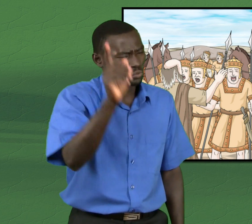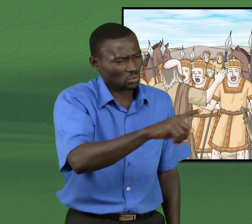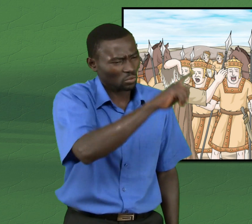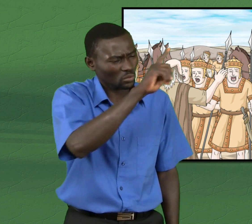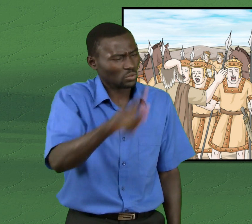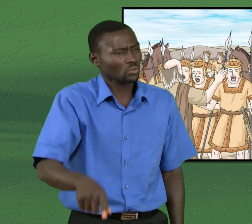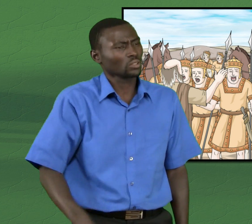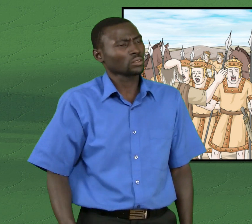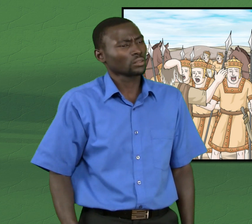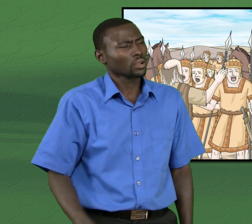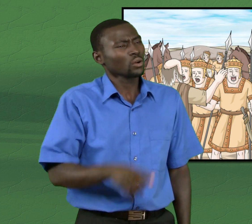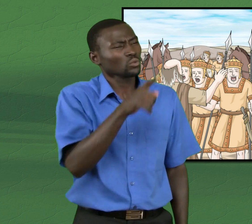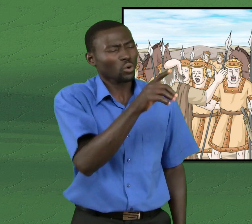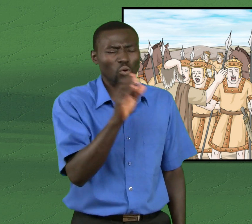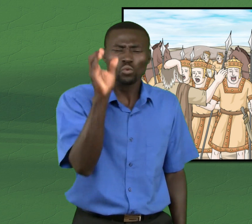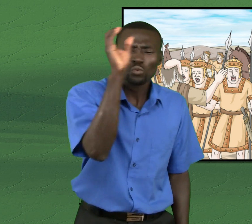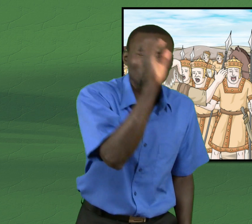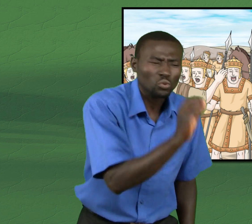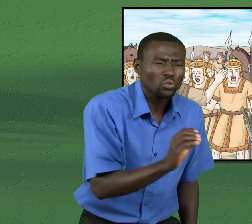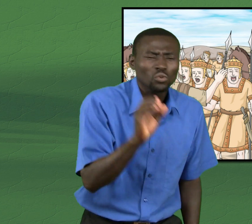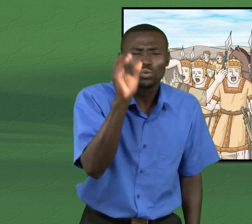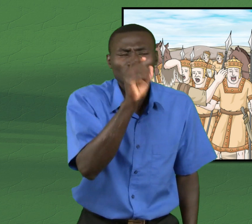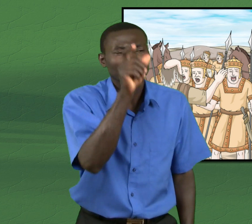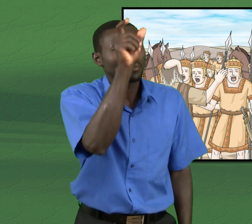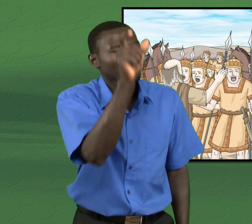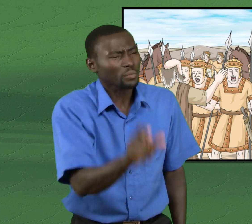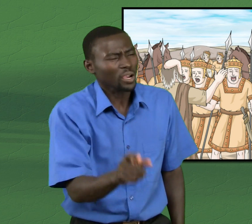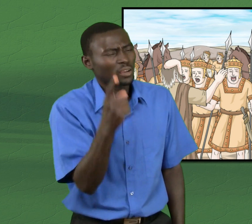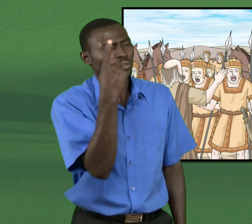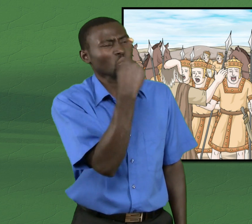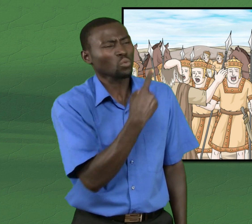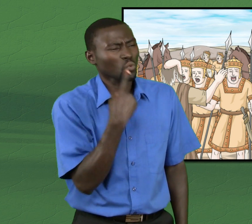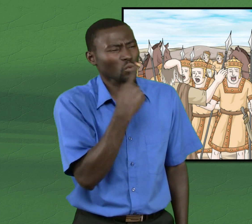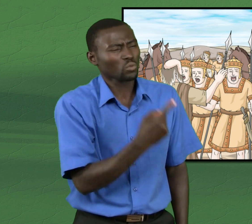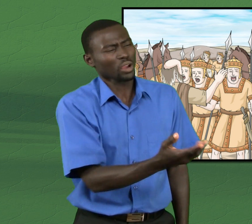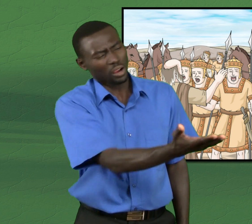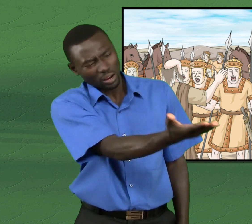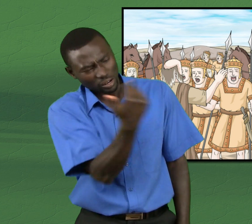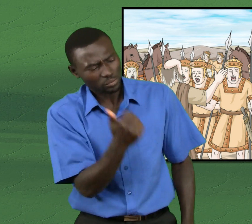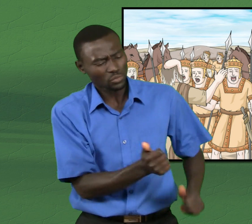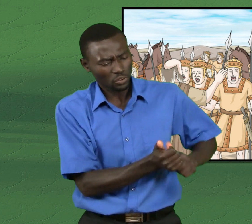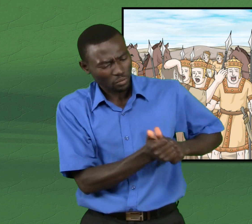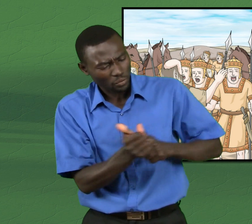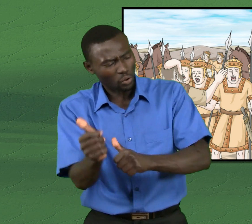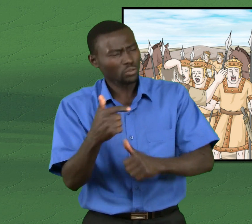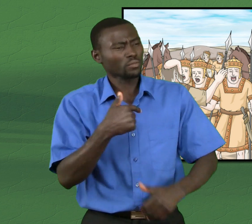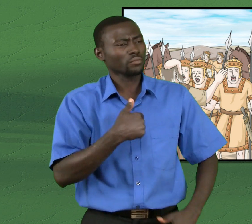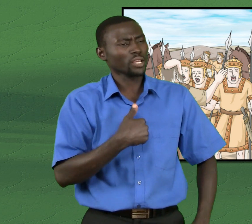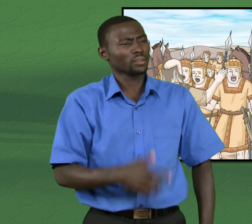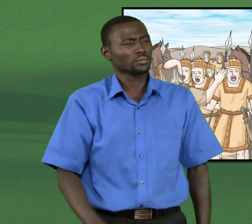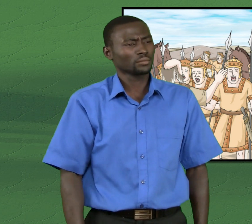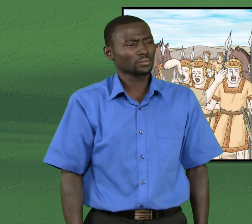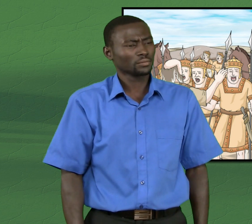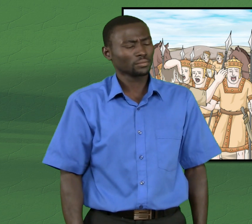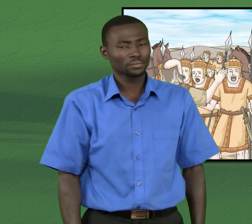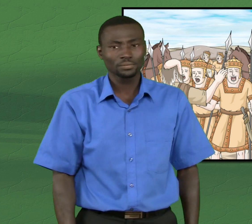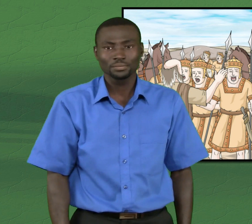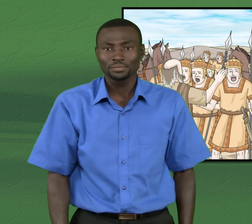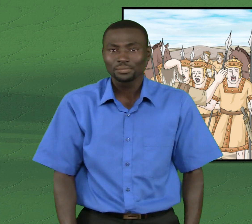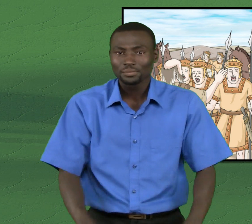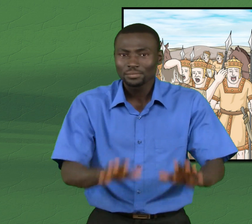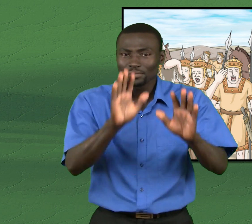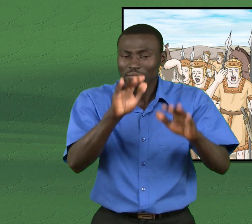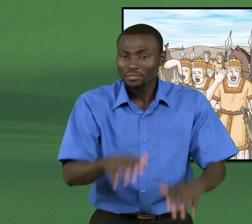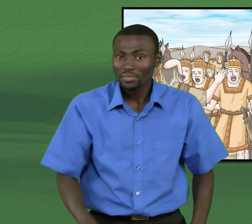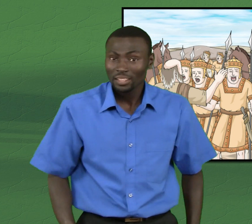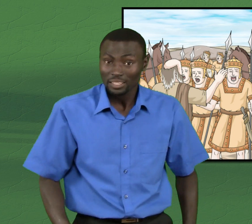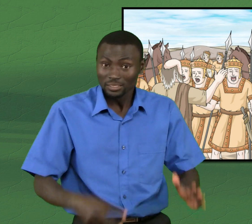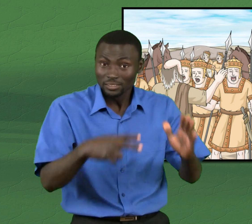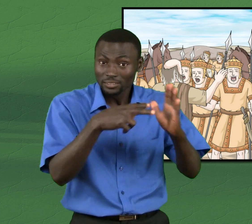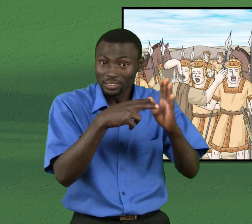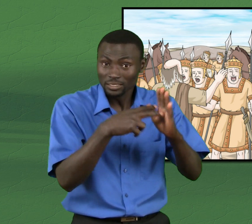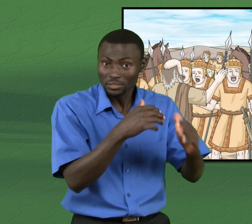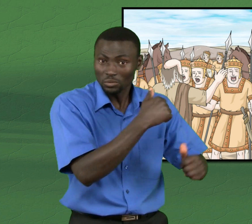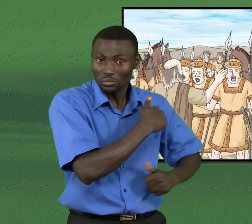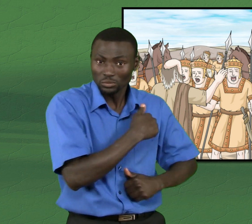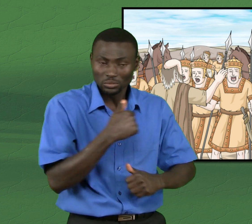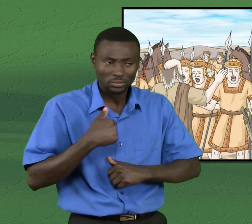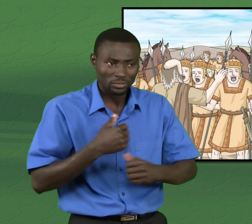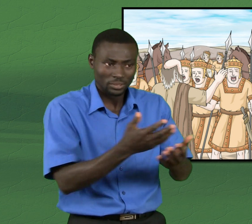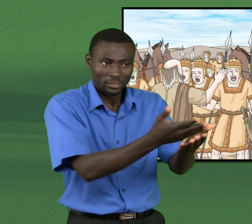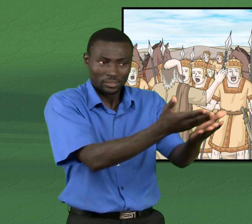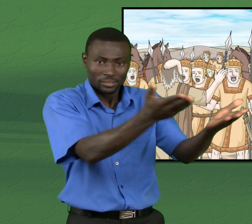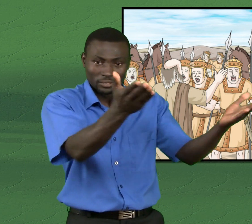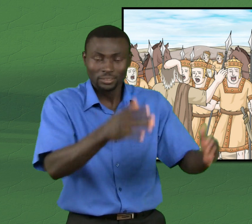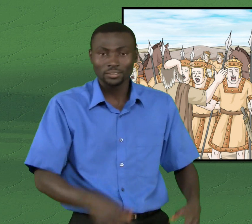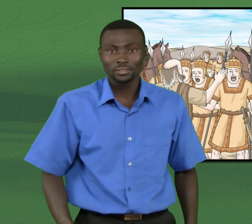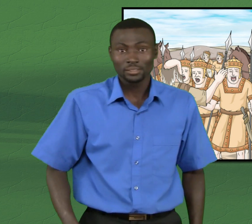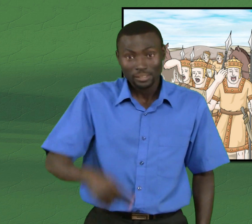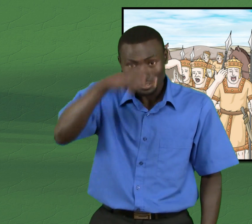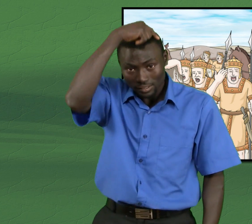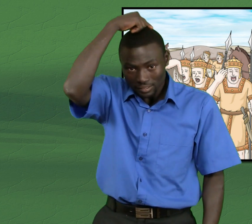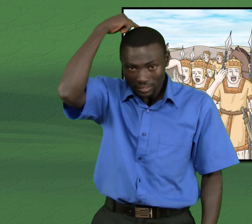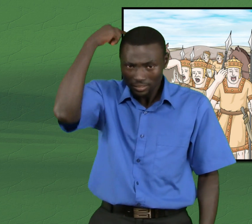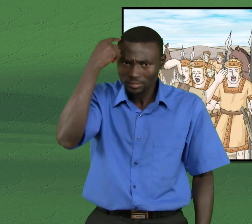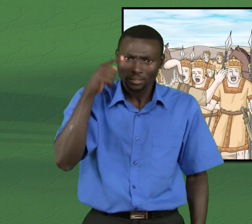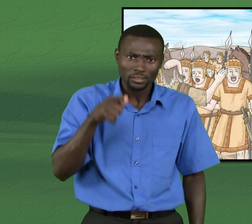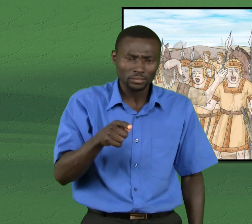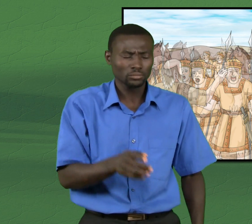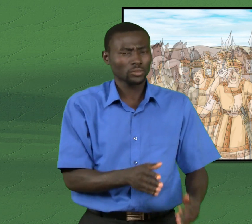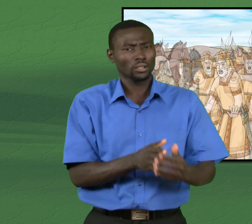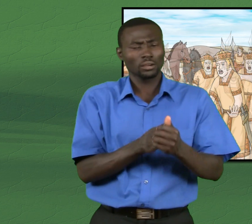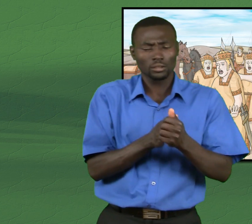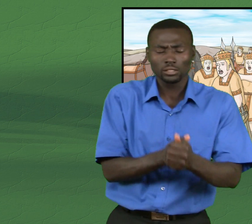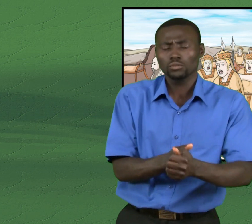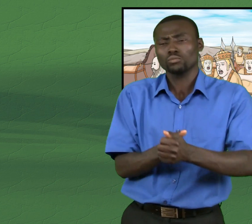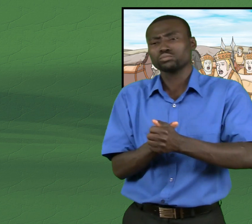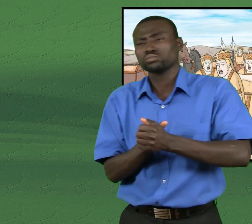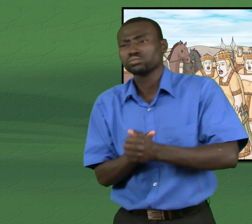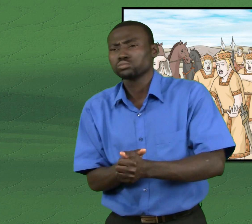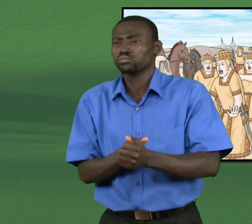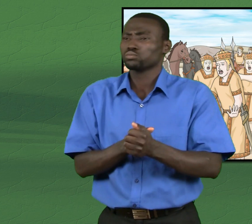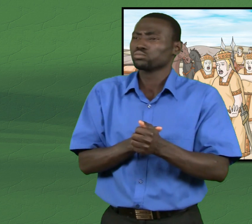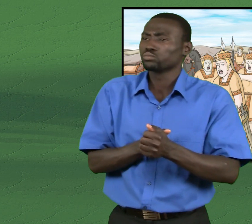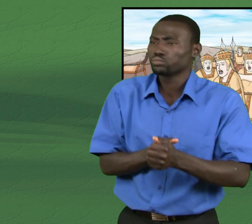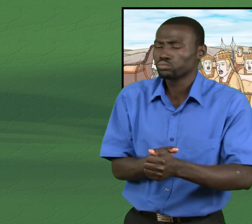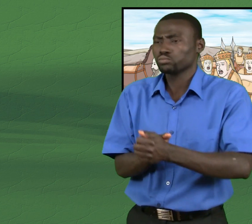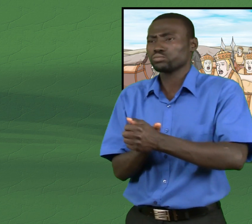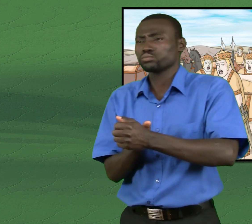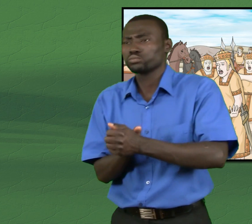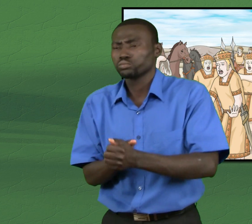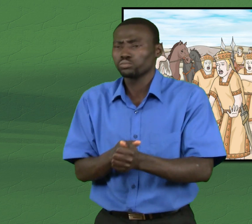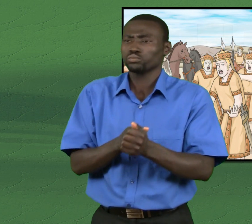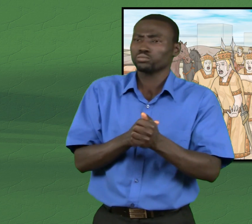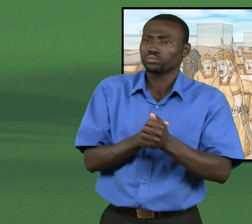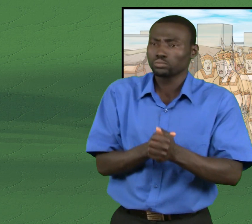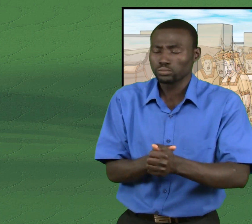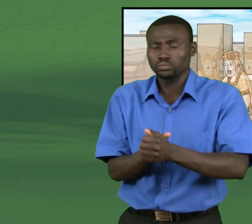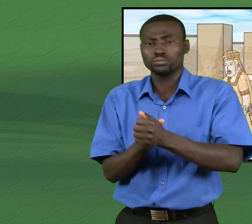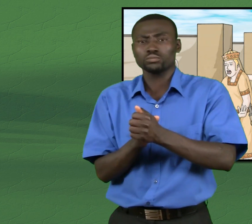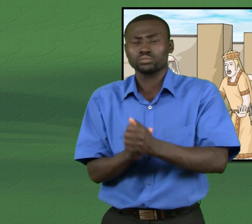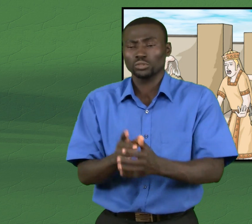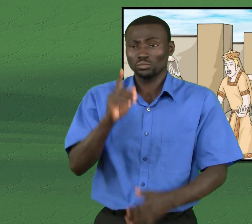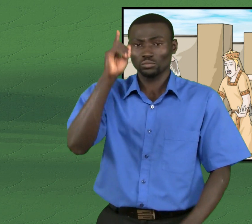Follow me, and I will take you to the man you are seeking.”